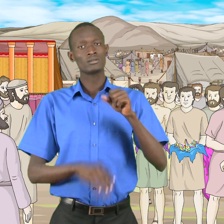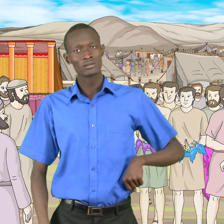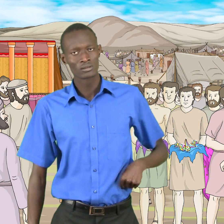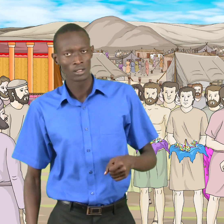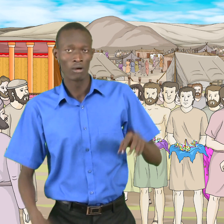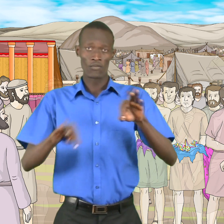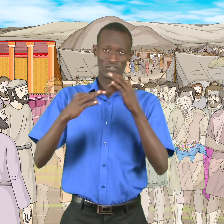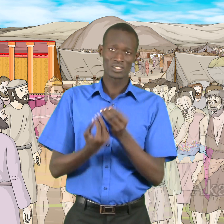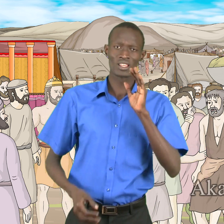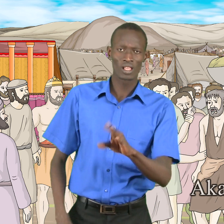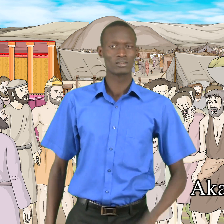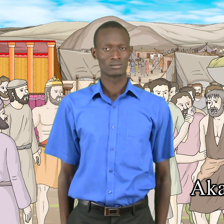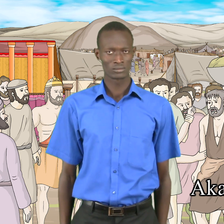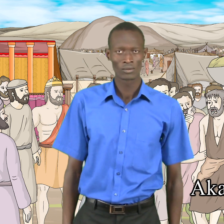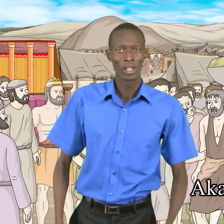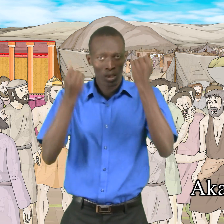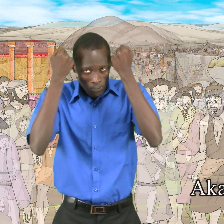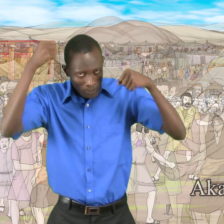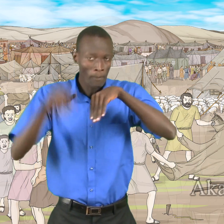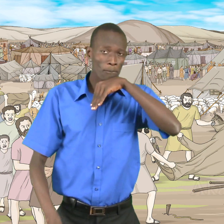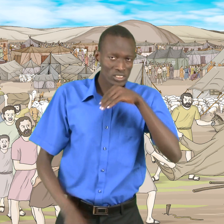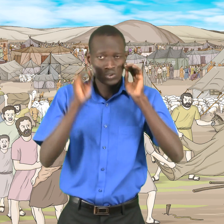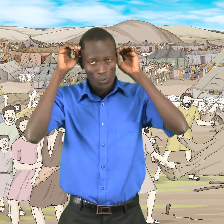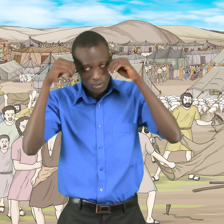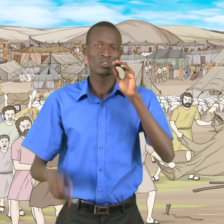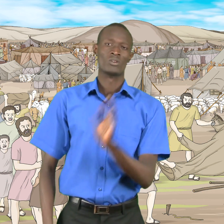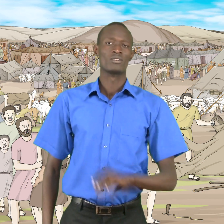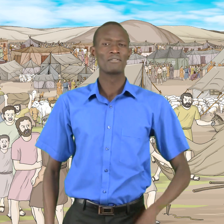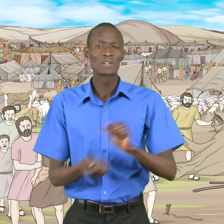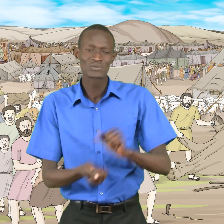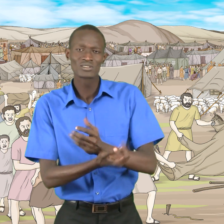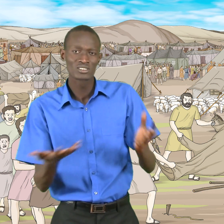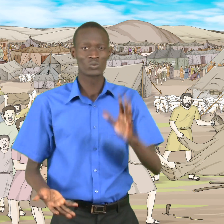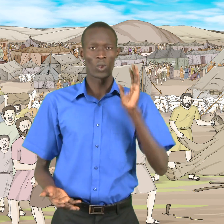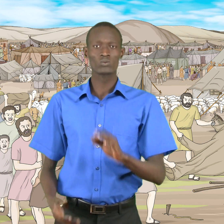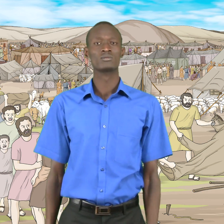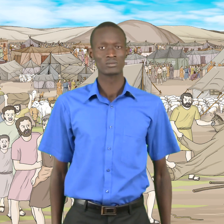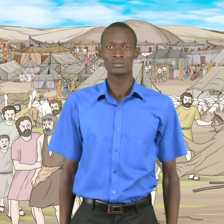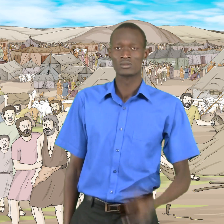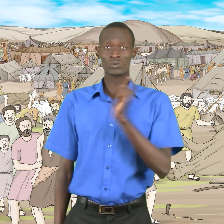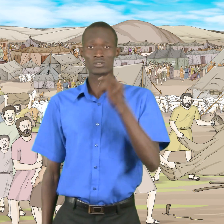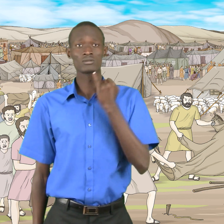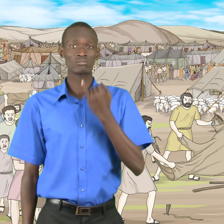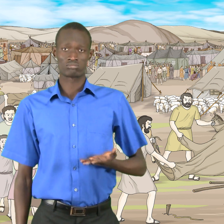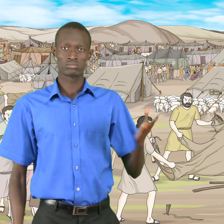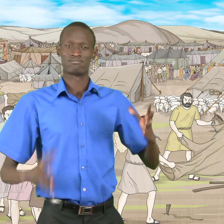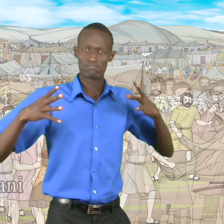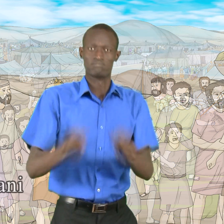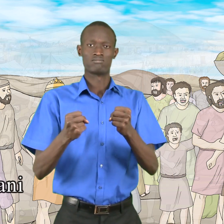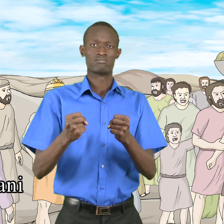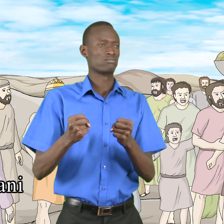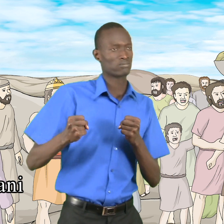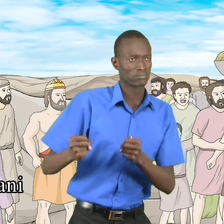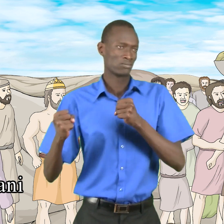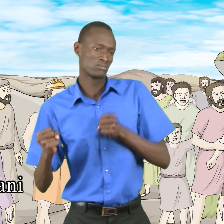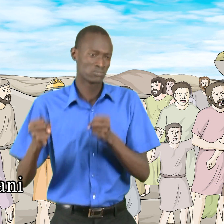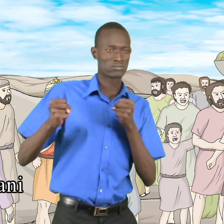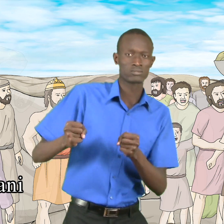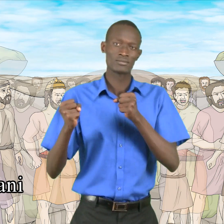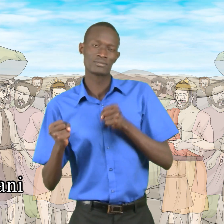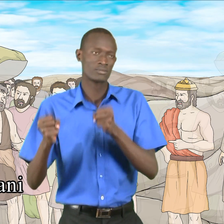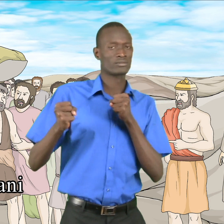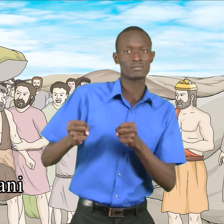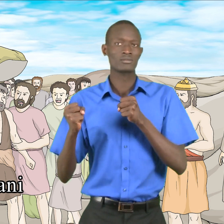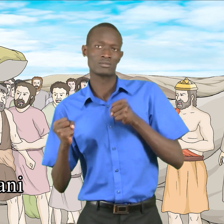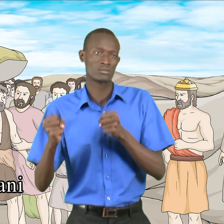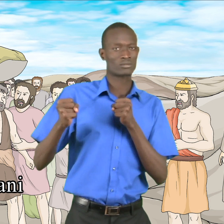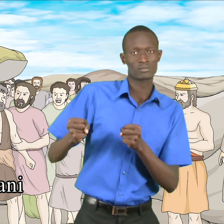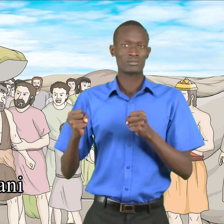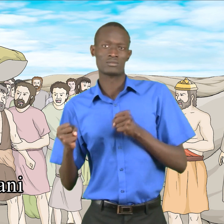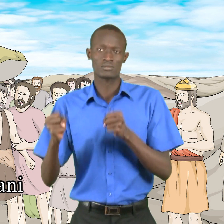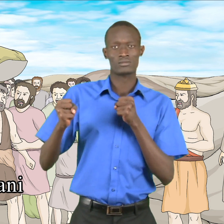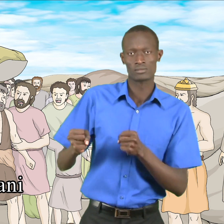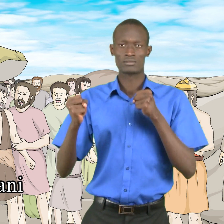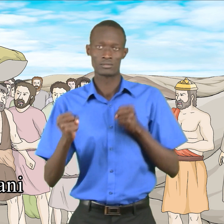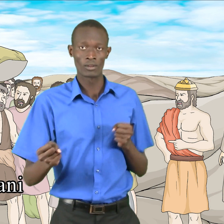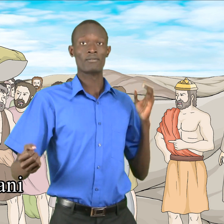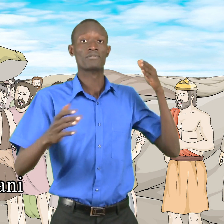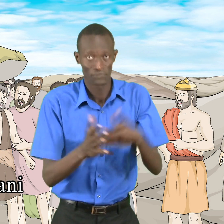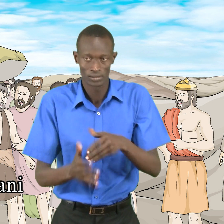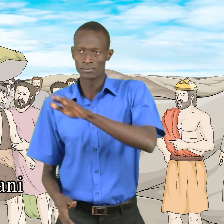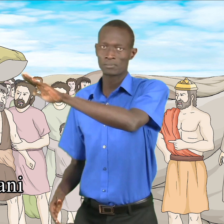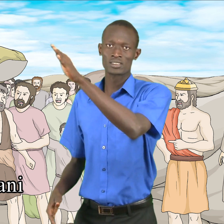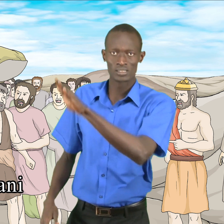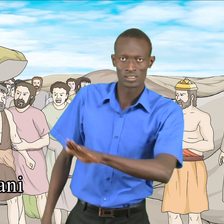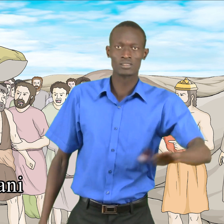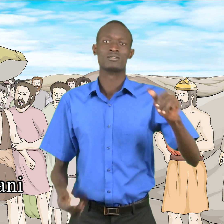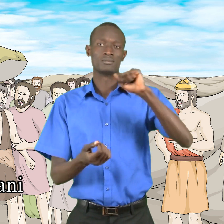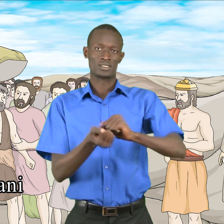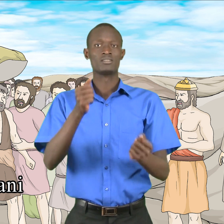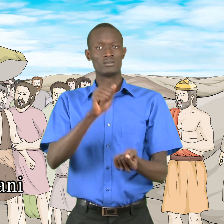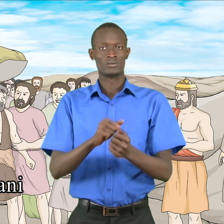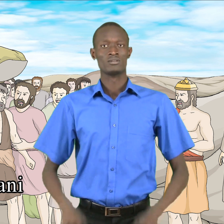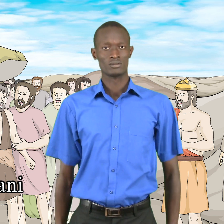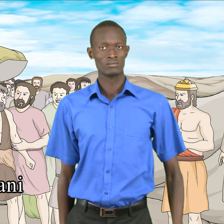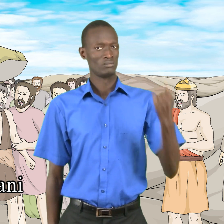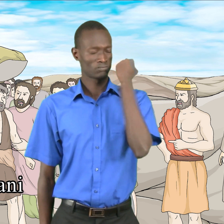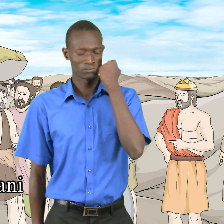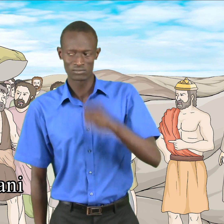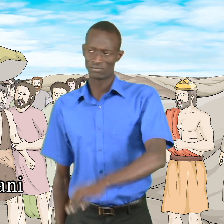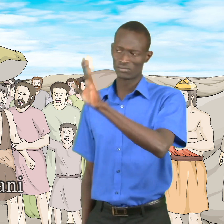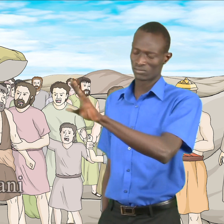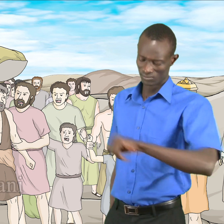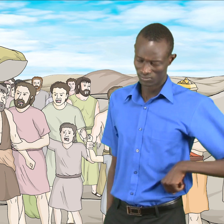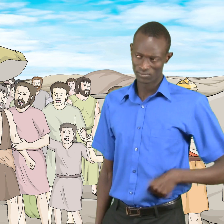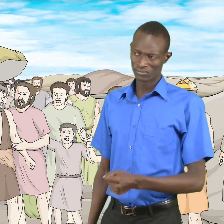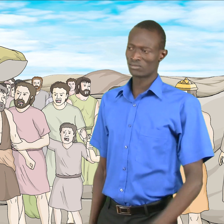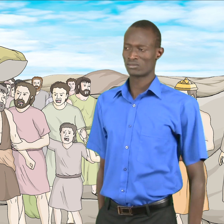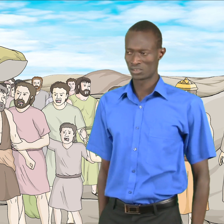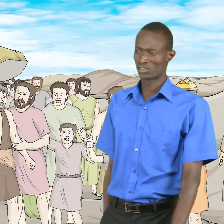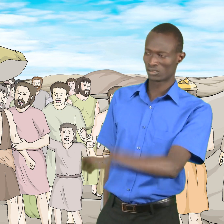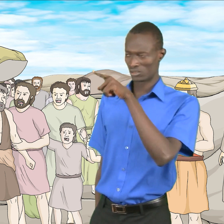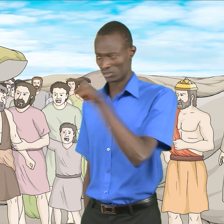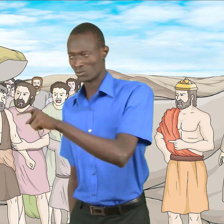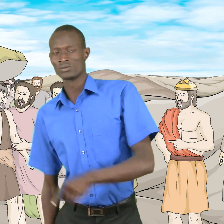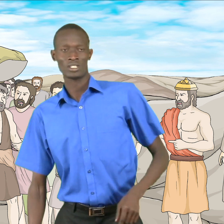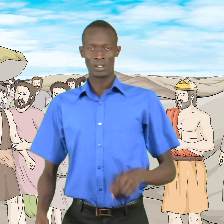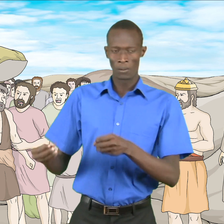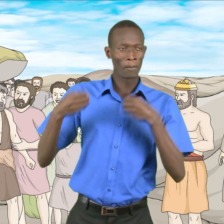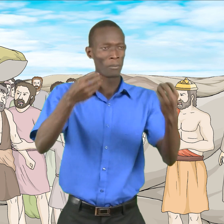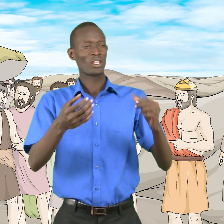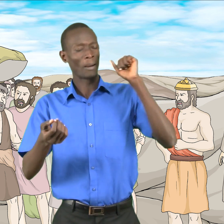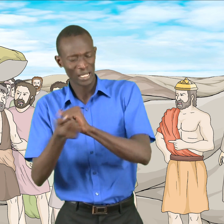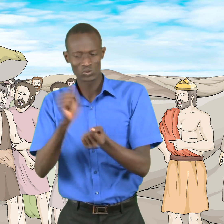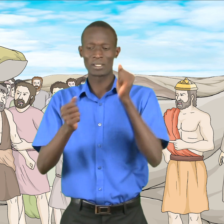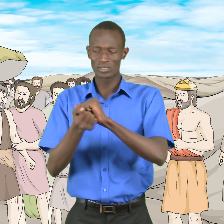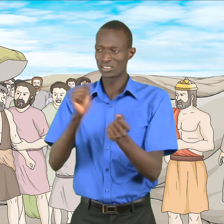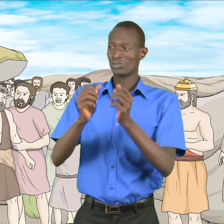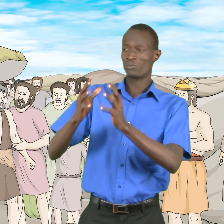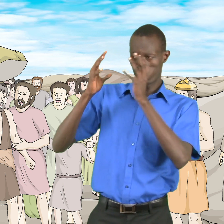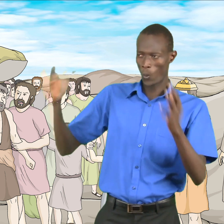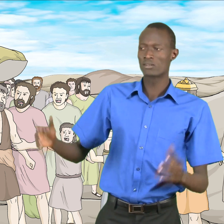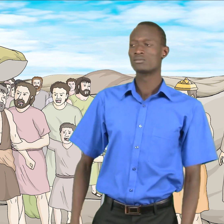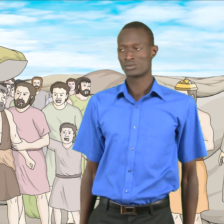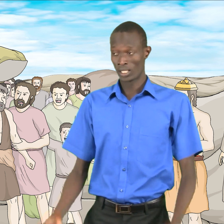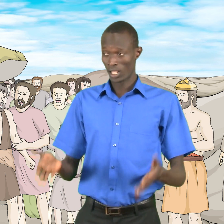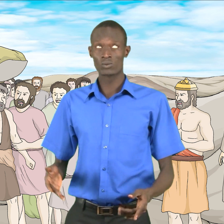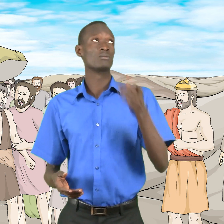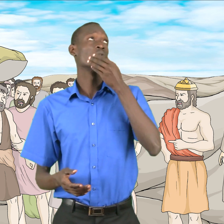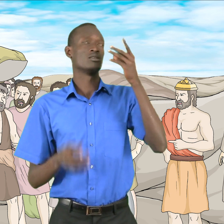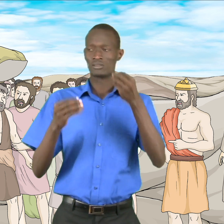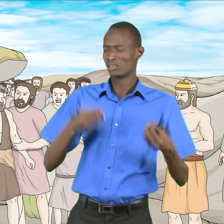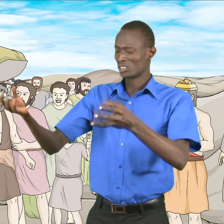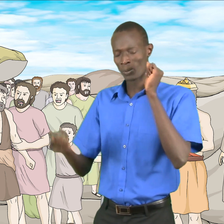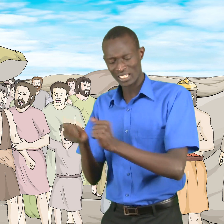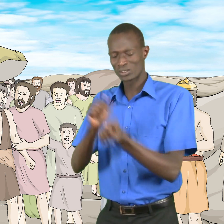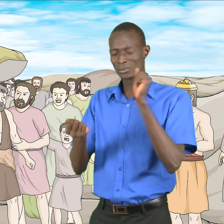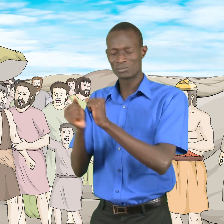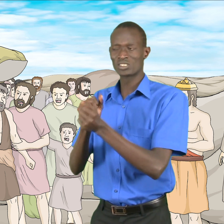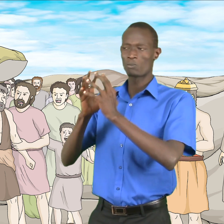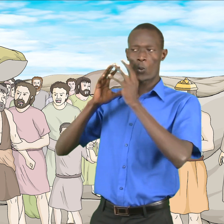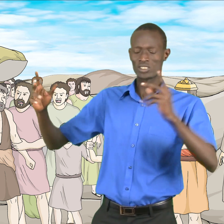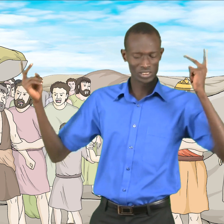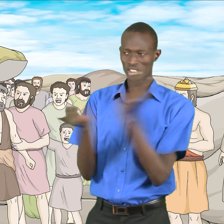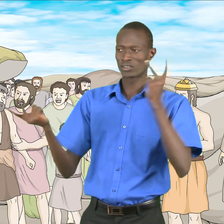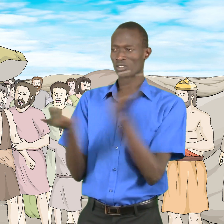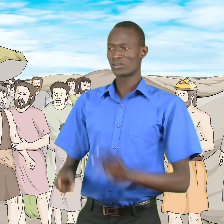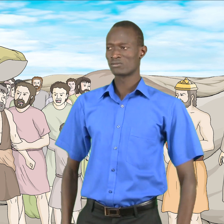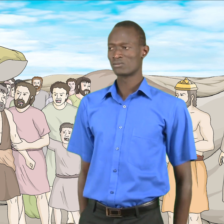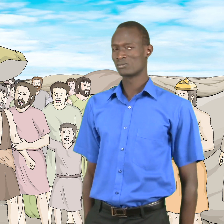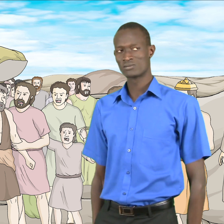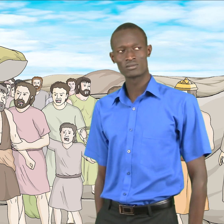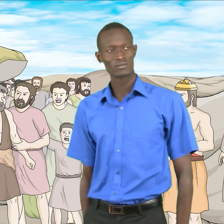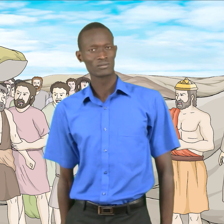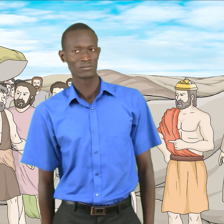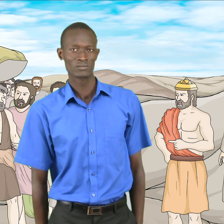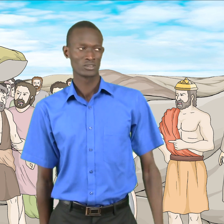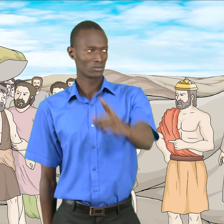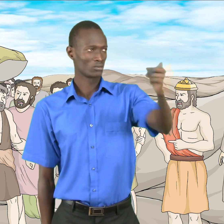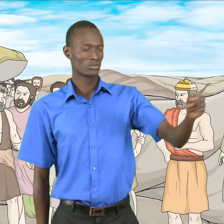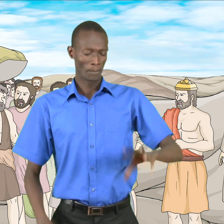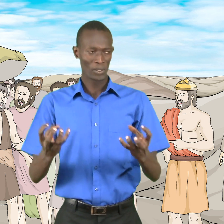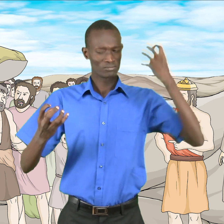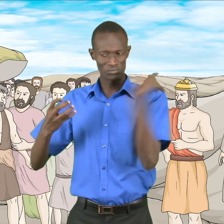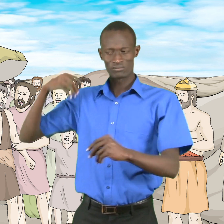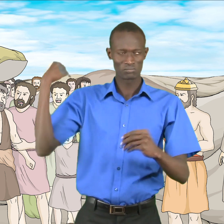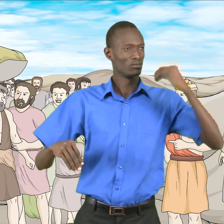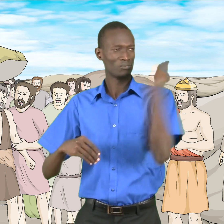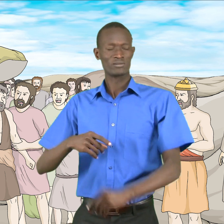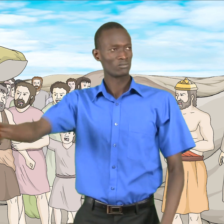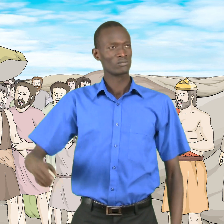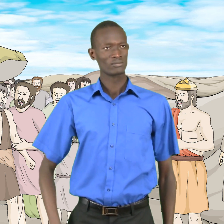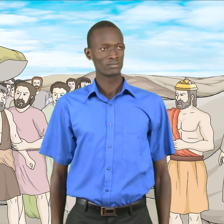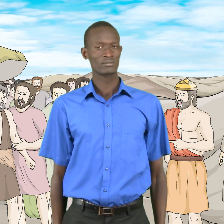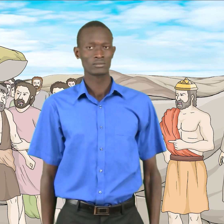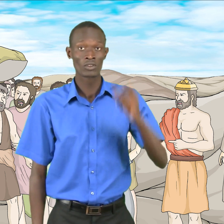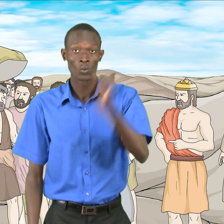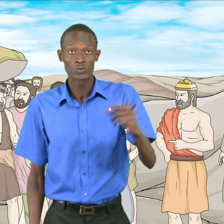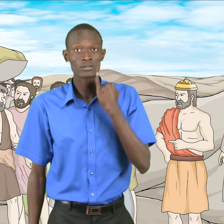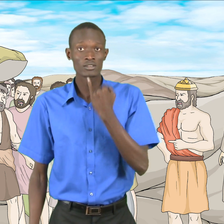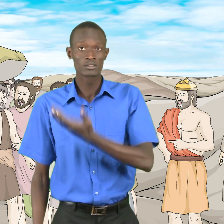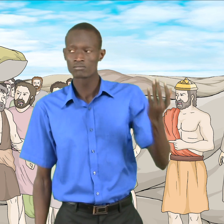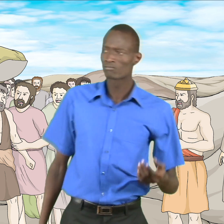Then Joshua, together with all Israel, took Achan son of Zerah, the silver, the cloak, the bar of gold, his sons and daughters, his oxen and donkeys and sheep, his tent, and everything else he owned, and brought them to the Valley of Achor.